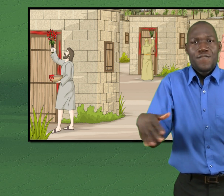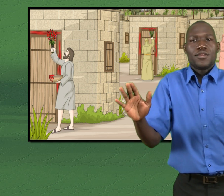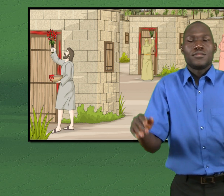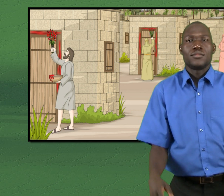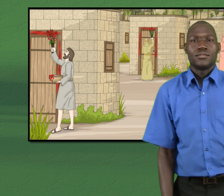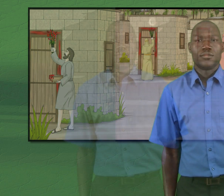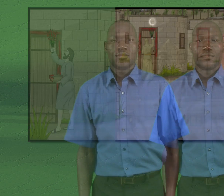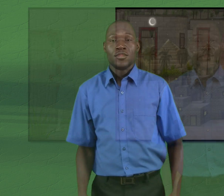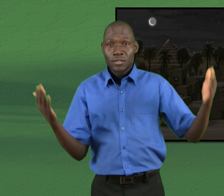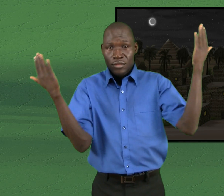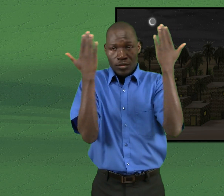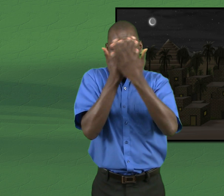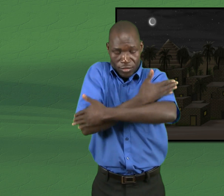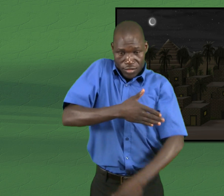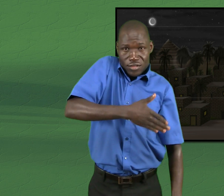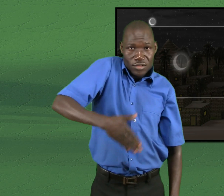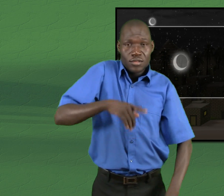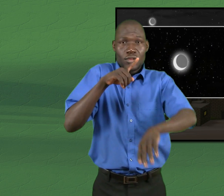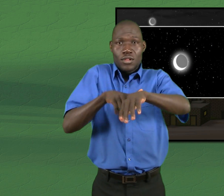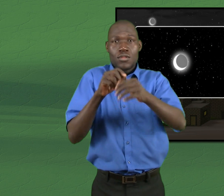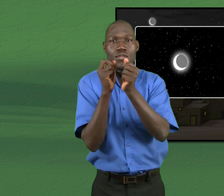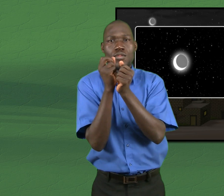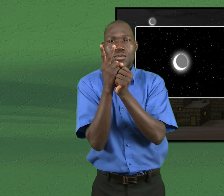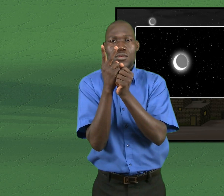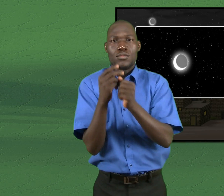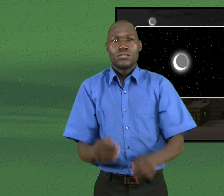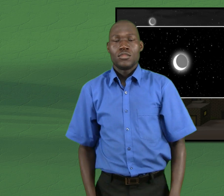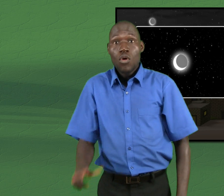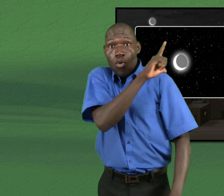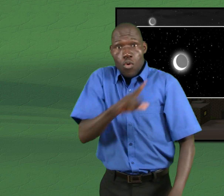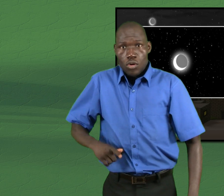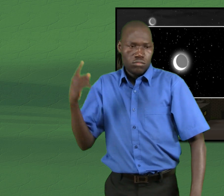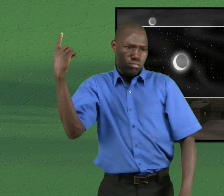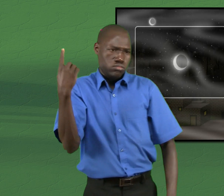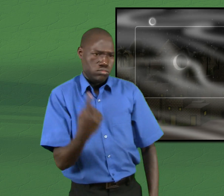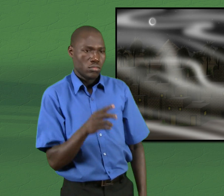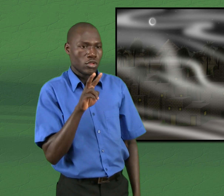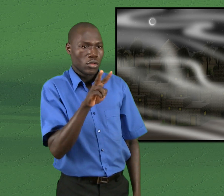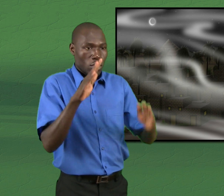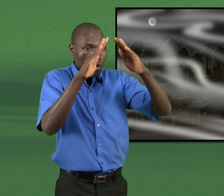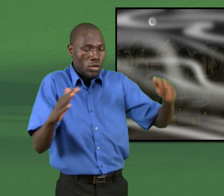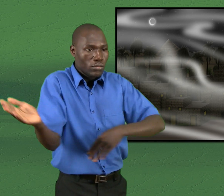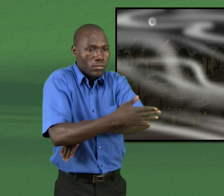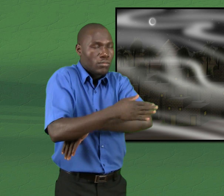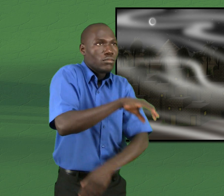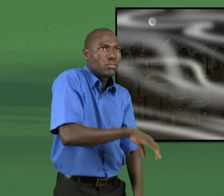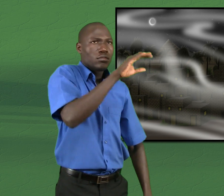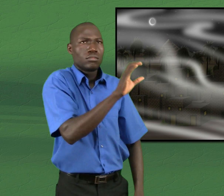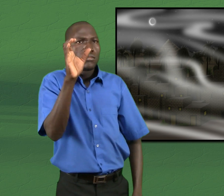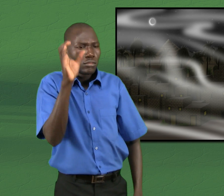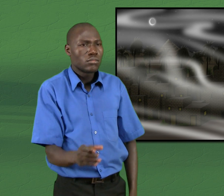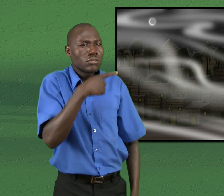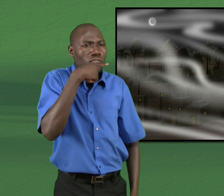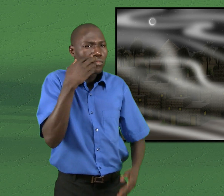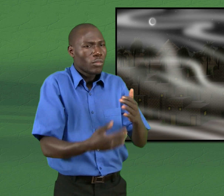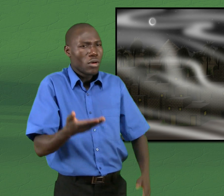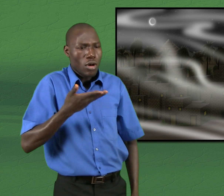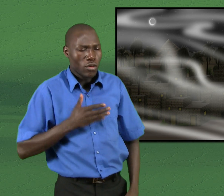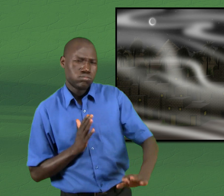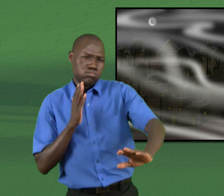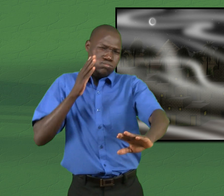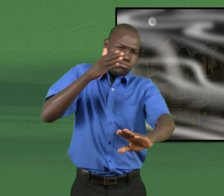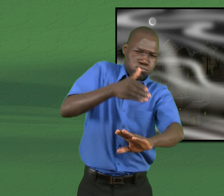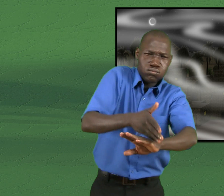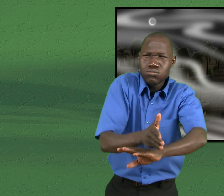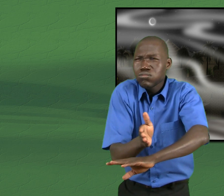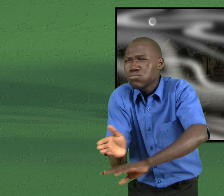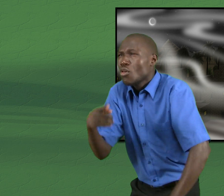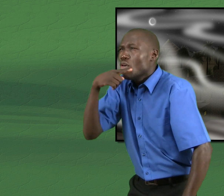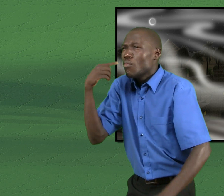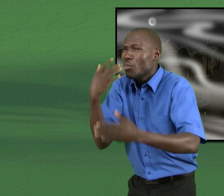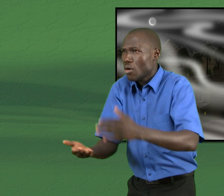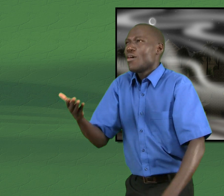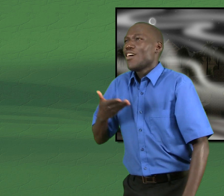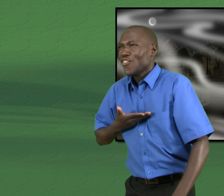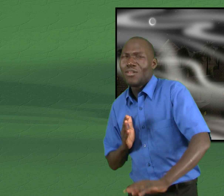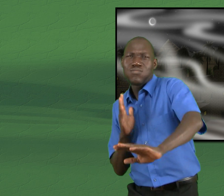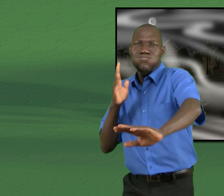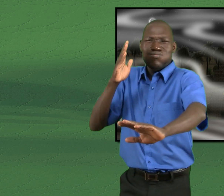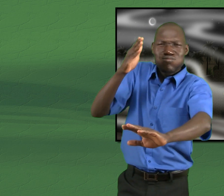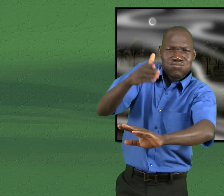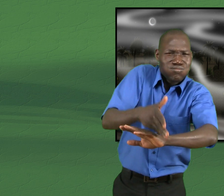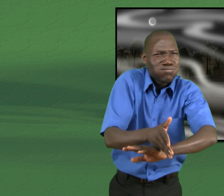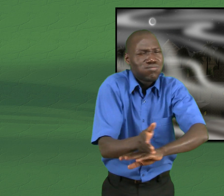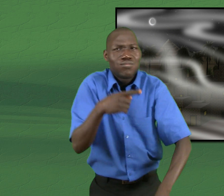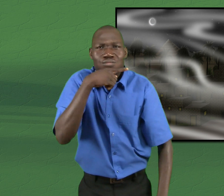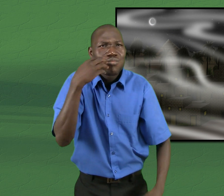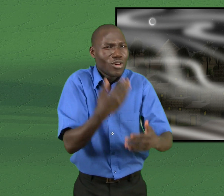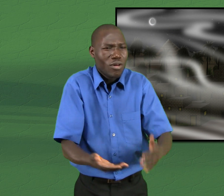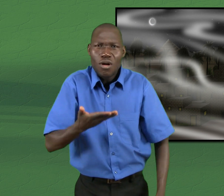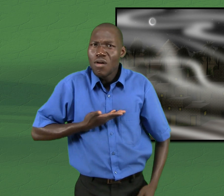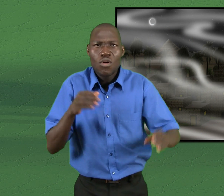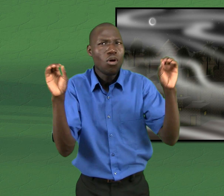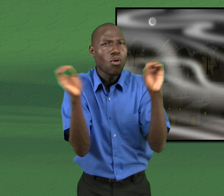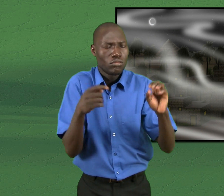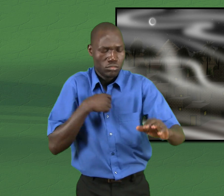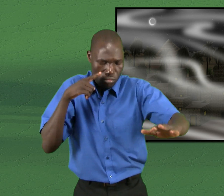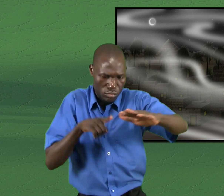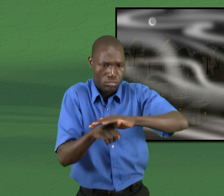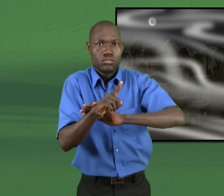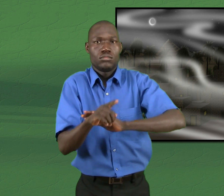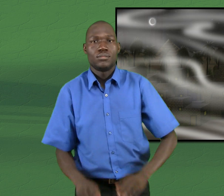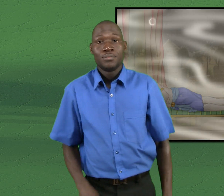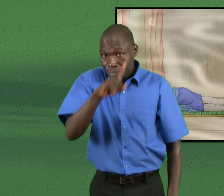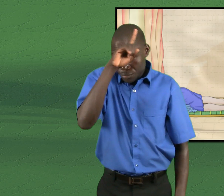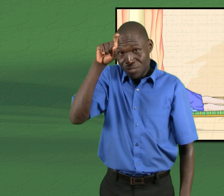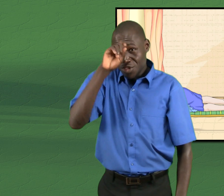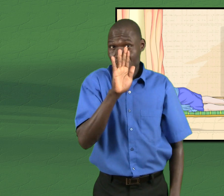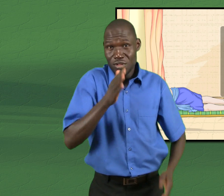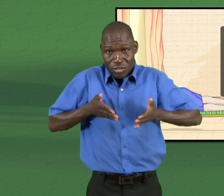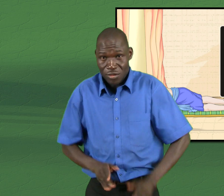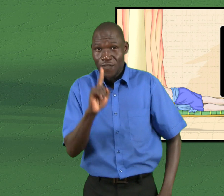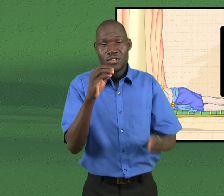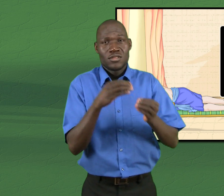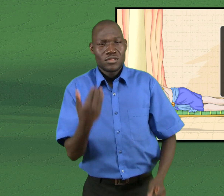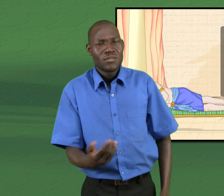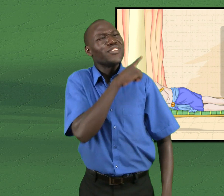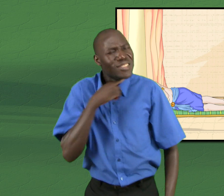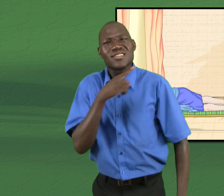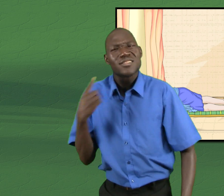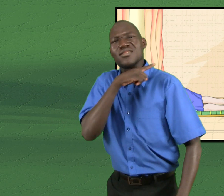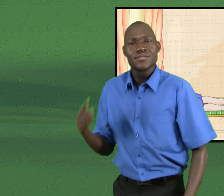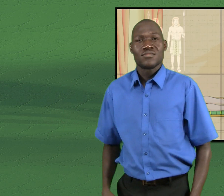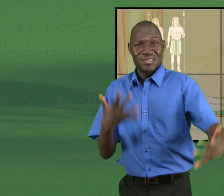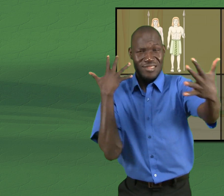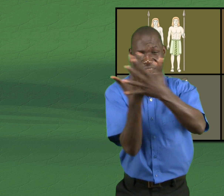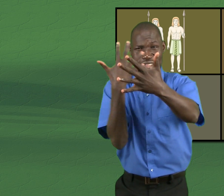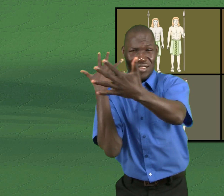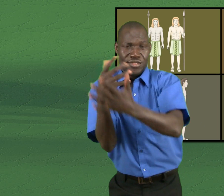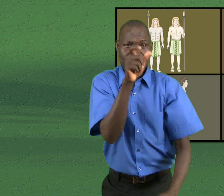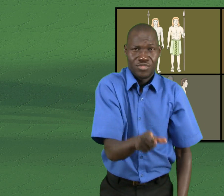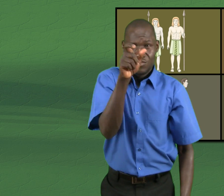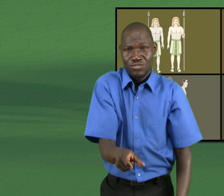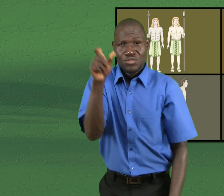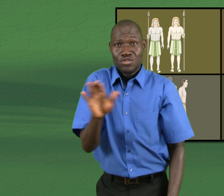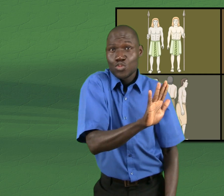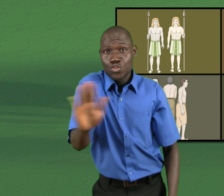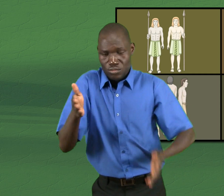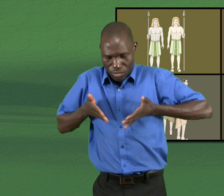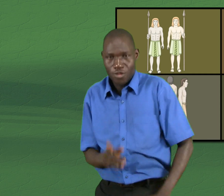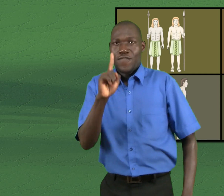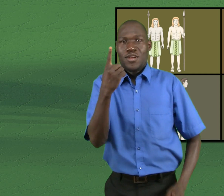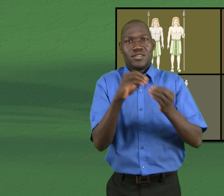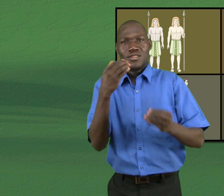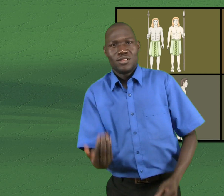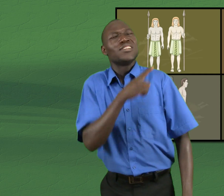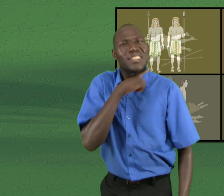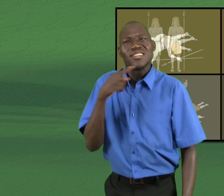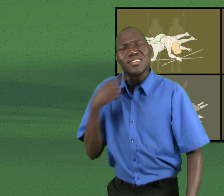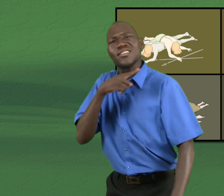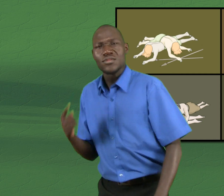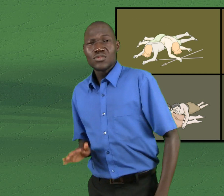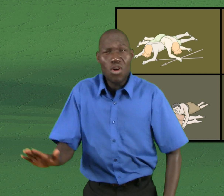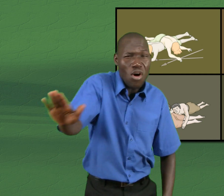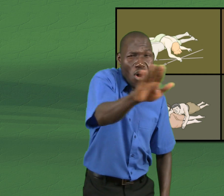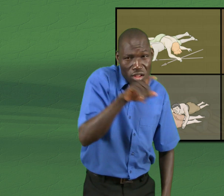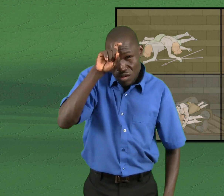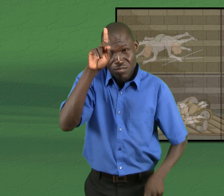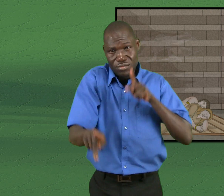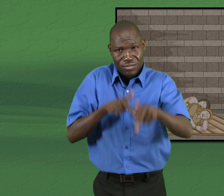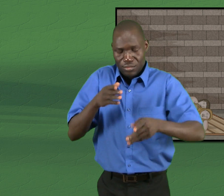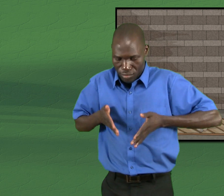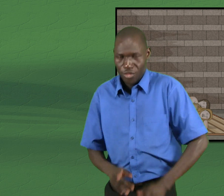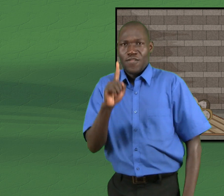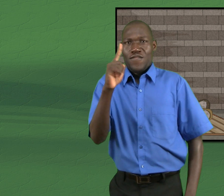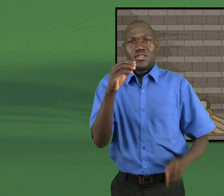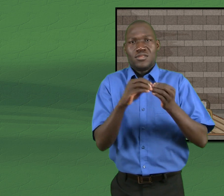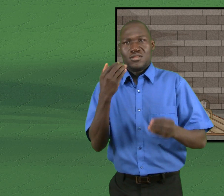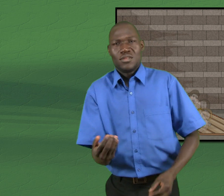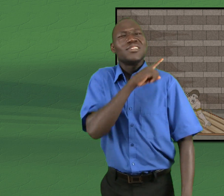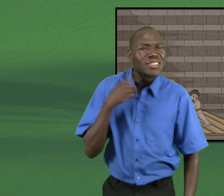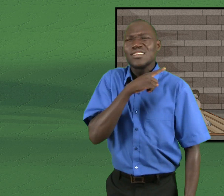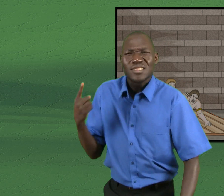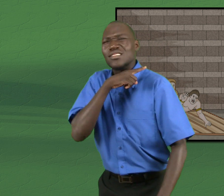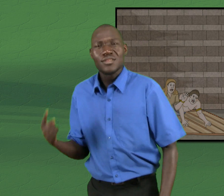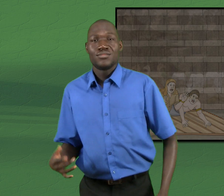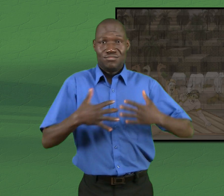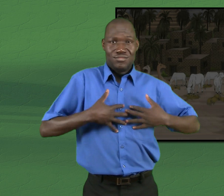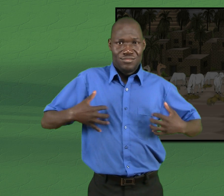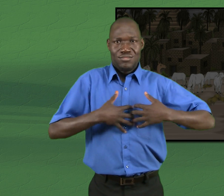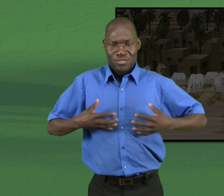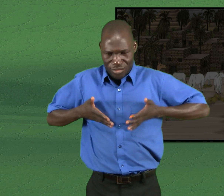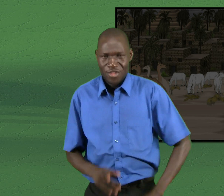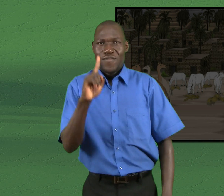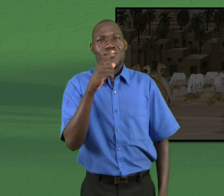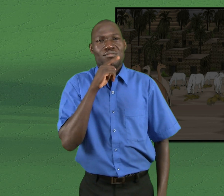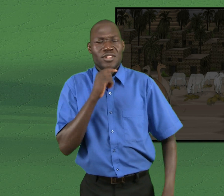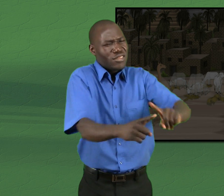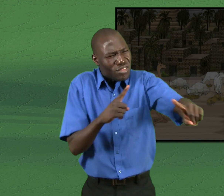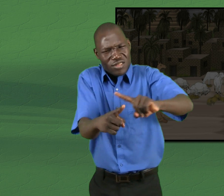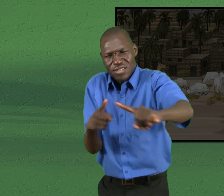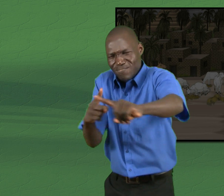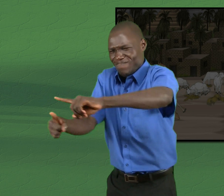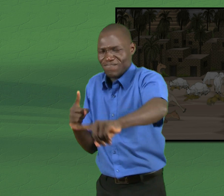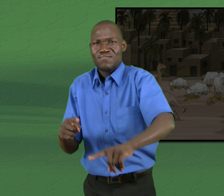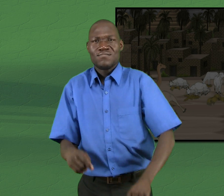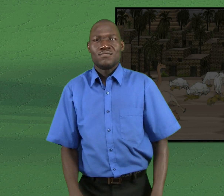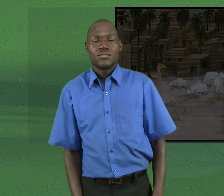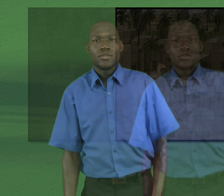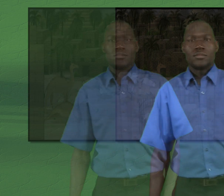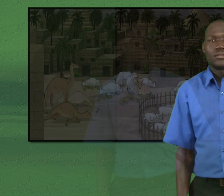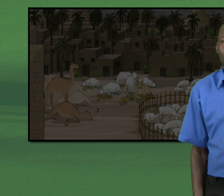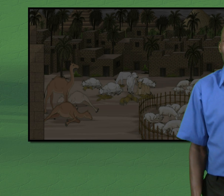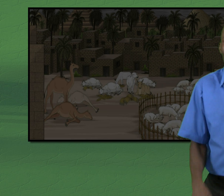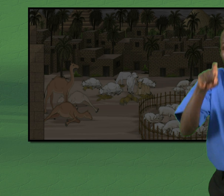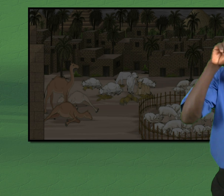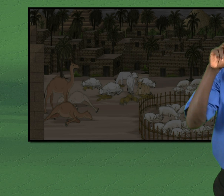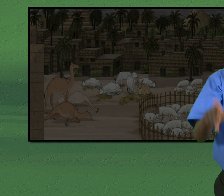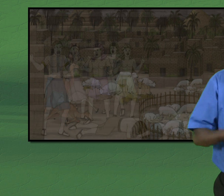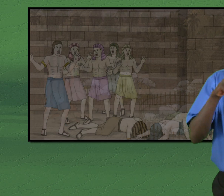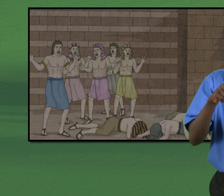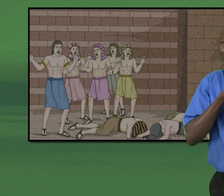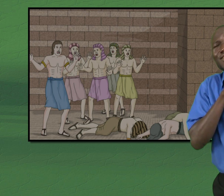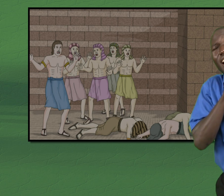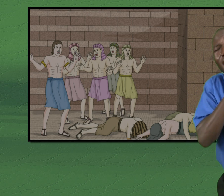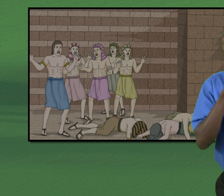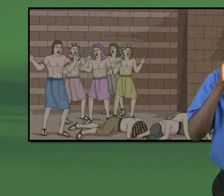Now at midnight the LORD struck down every firstborn male in the land of Egypt, from the firstborn of Pharaoh, who sat on his throne, to the firstborn of the prisoner in the dungeon, as well as all the firstborn among the livestock.